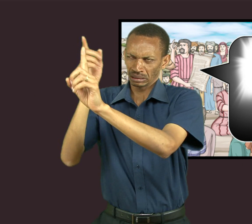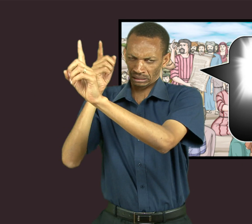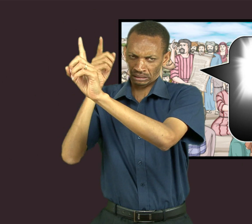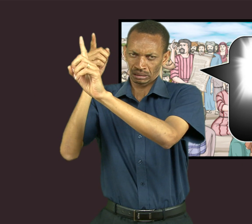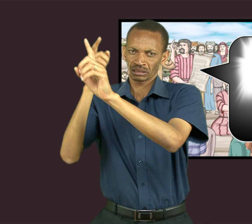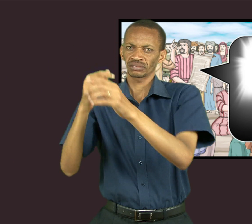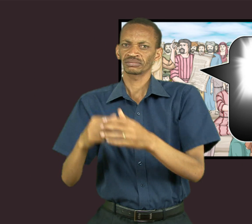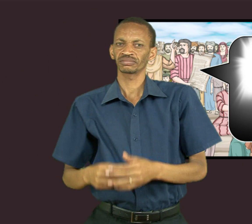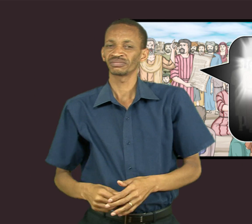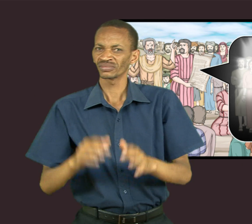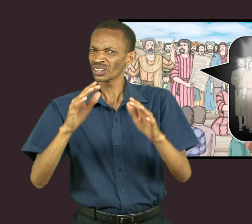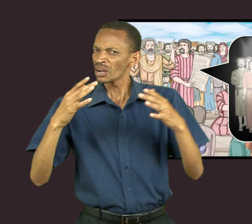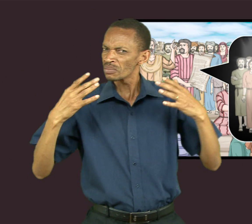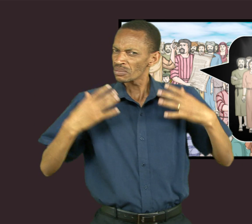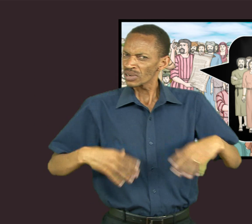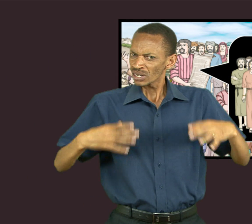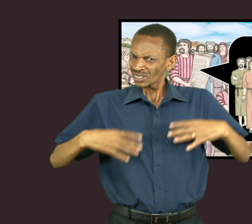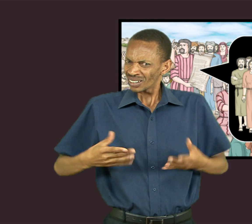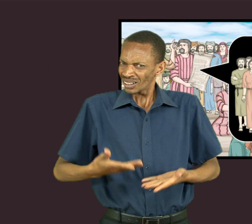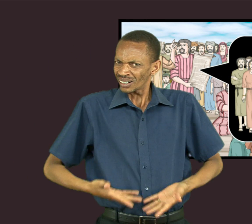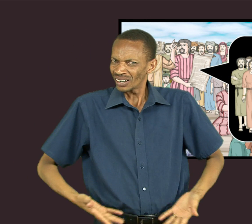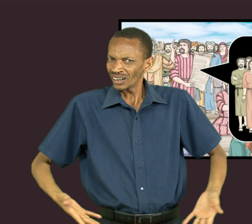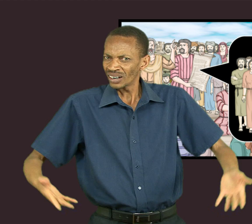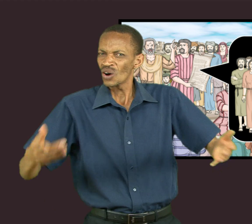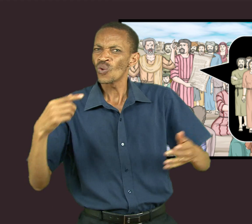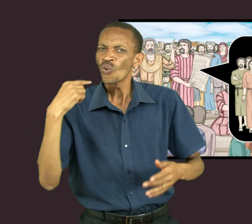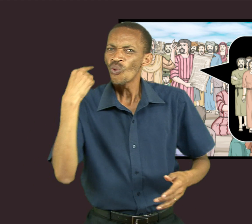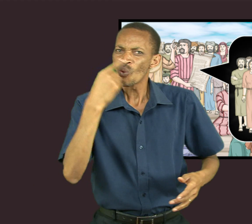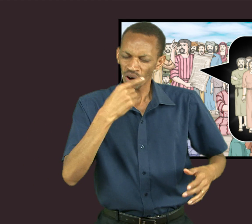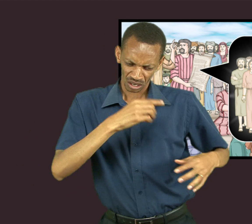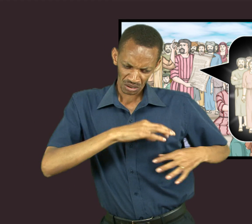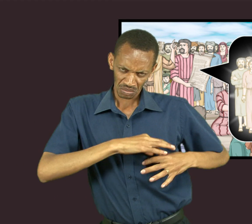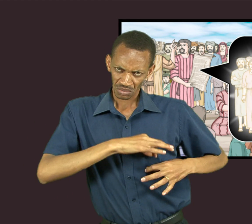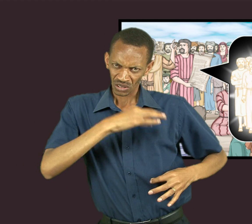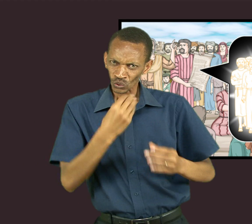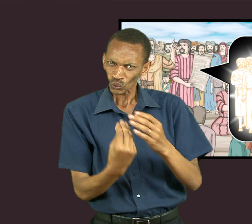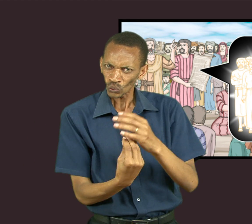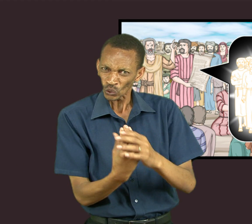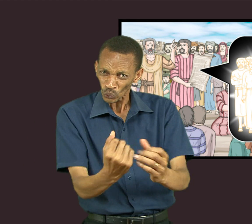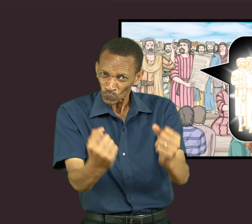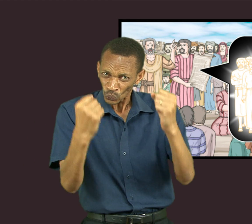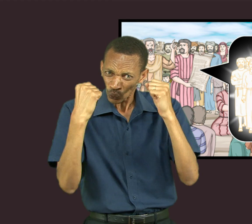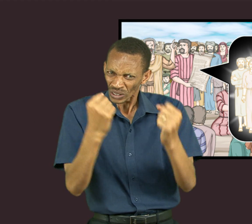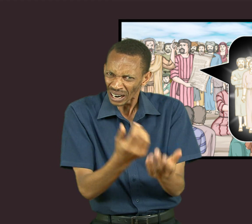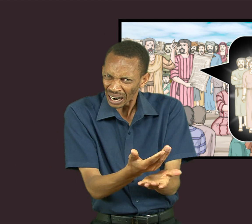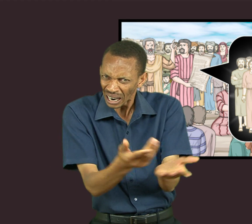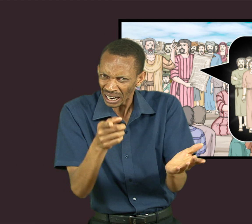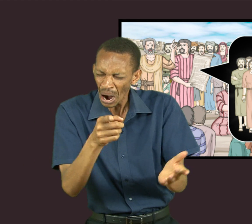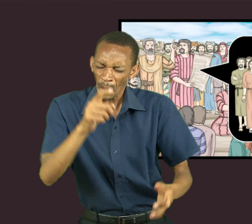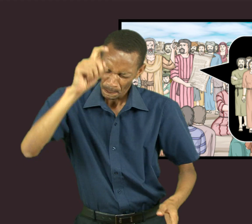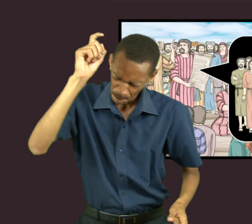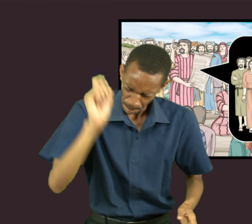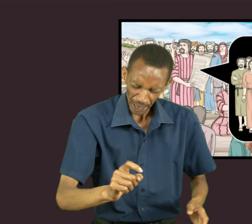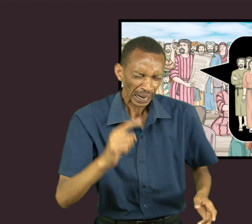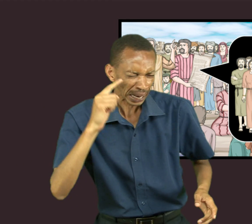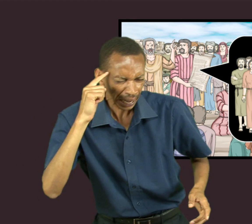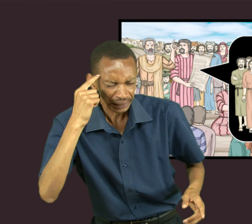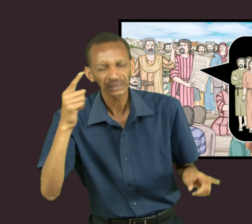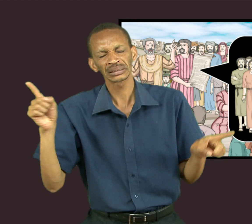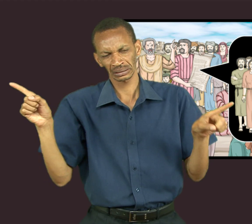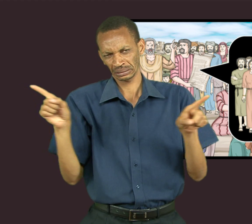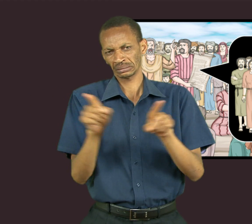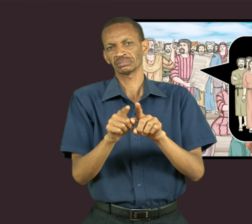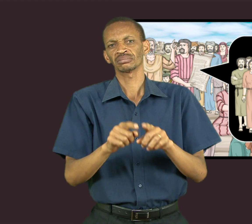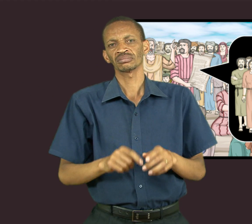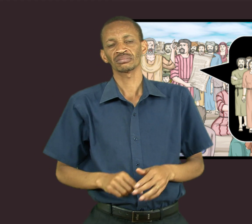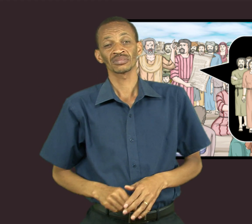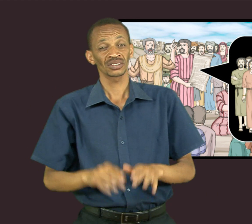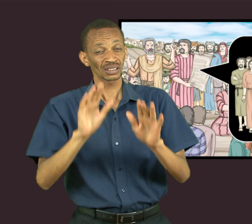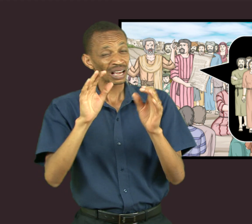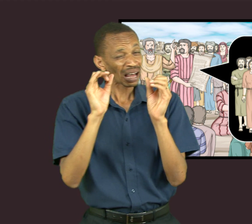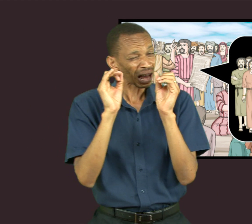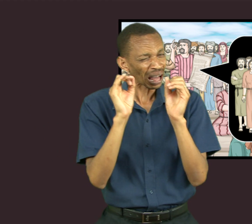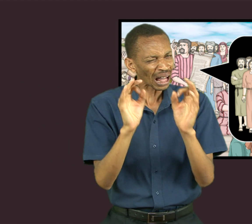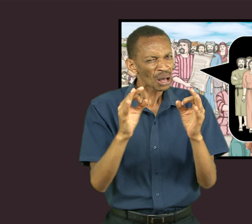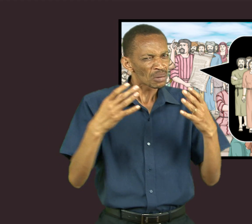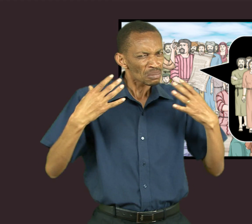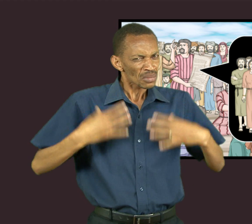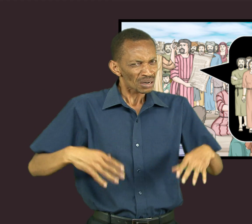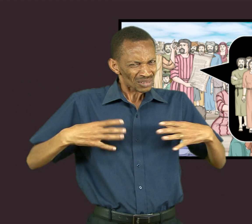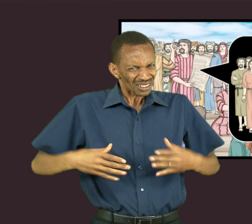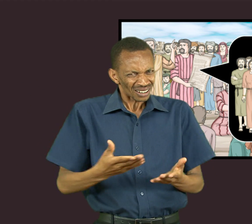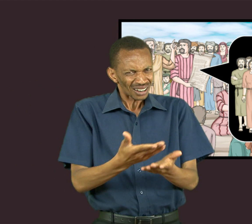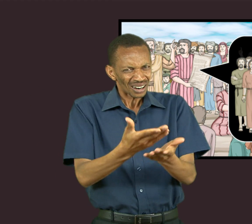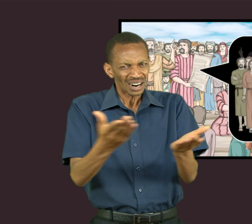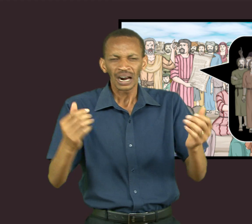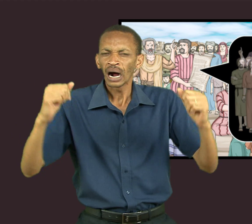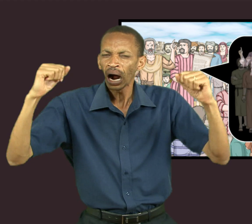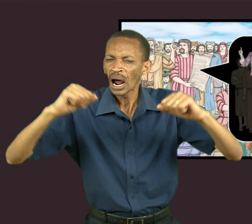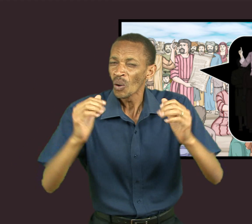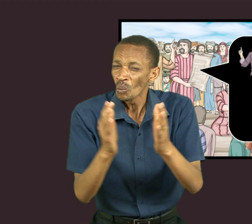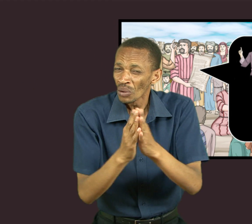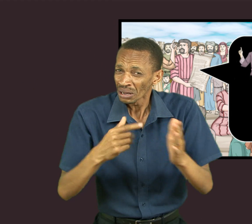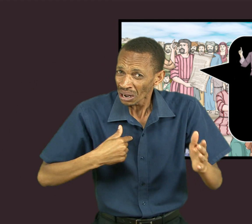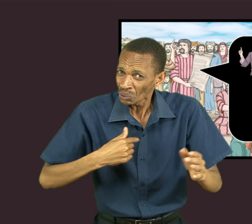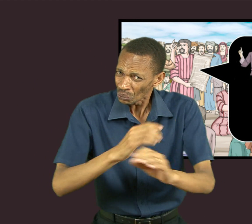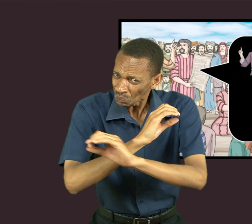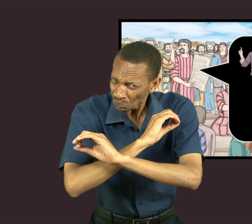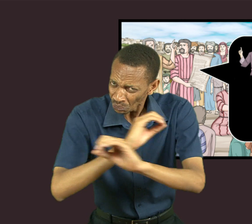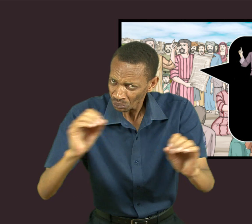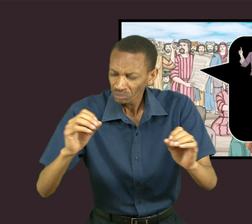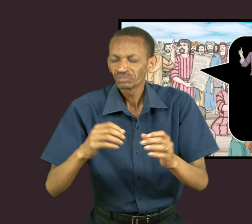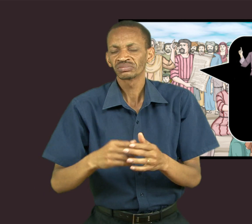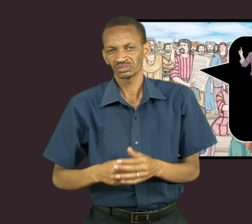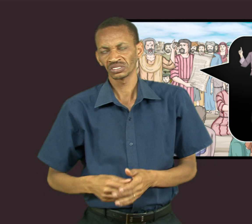All of us who are mature should embrace this point of view.